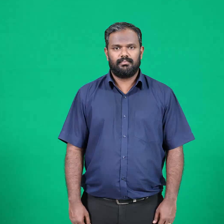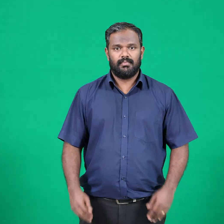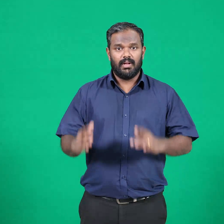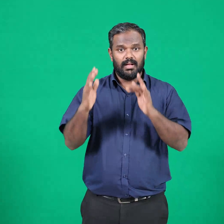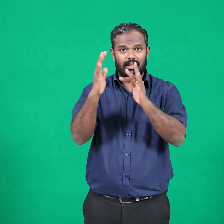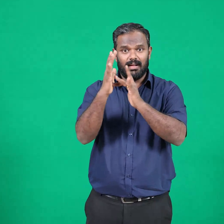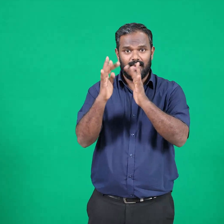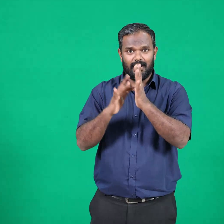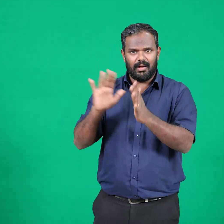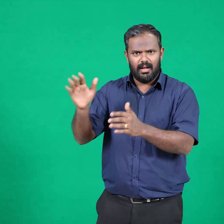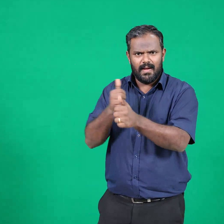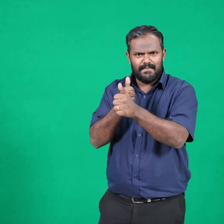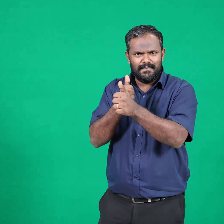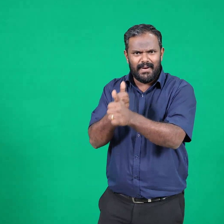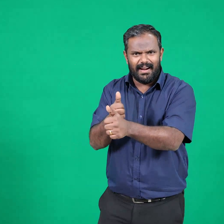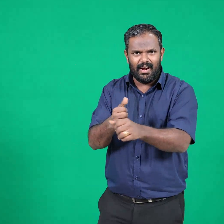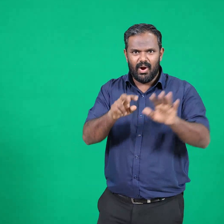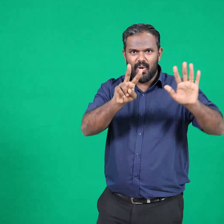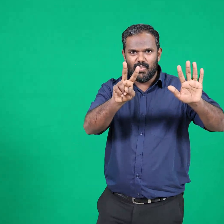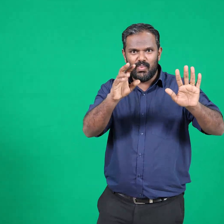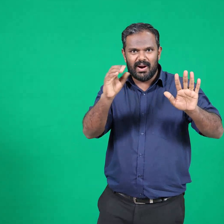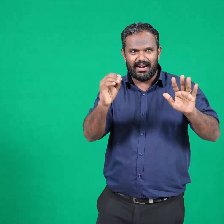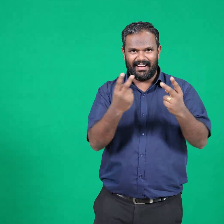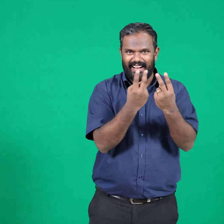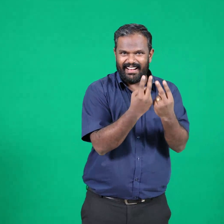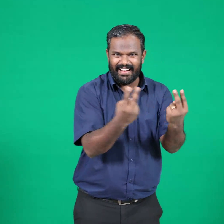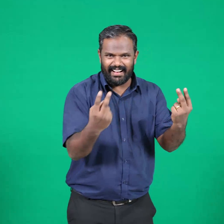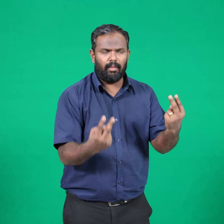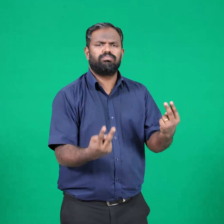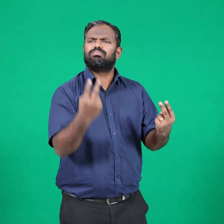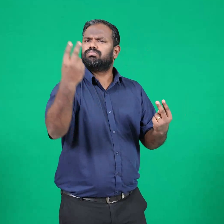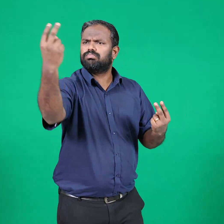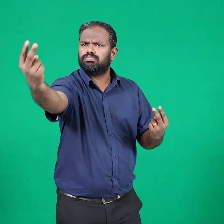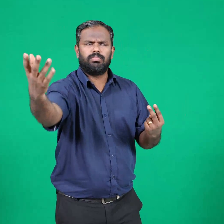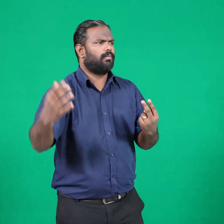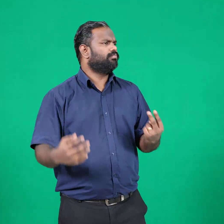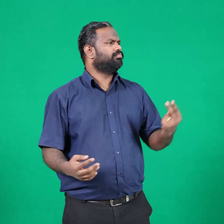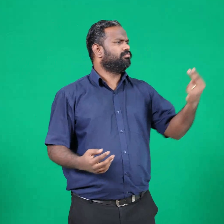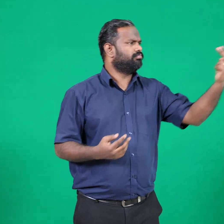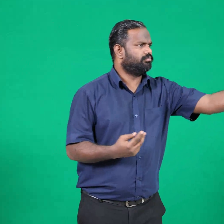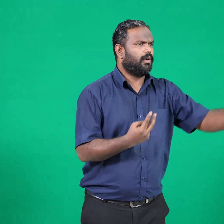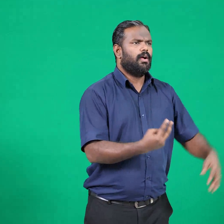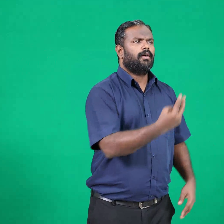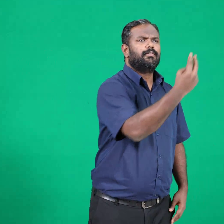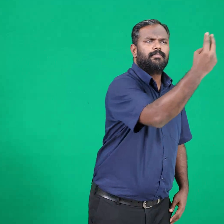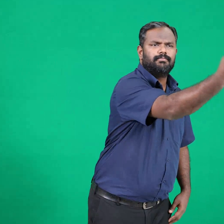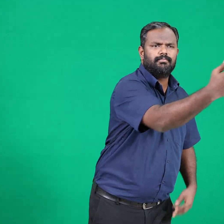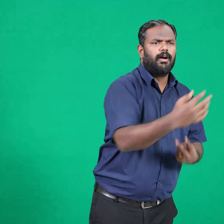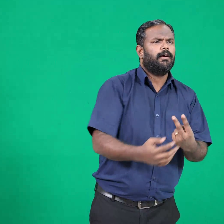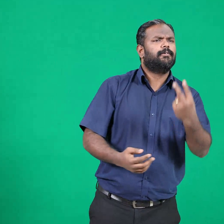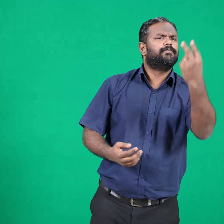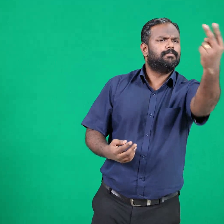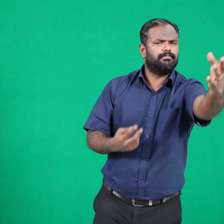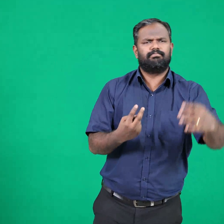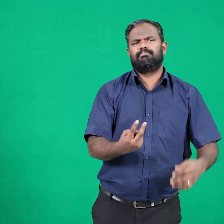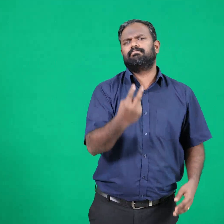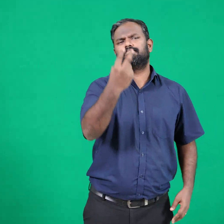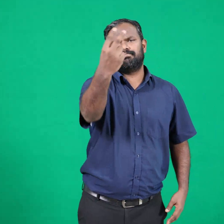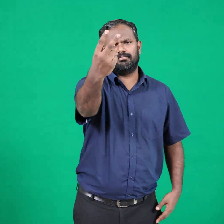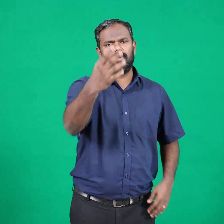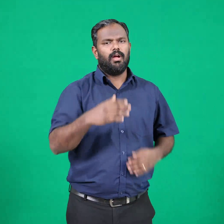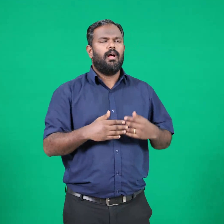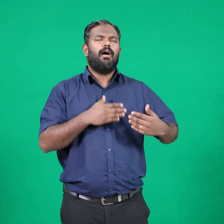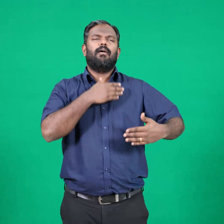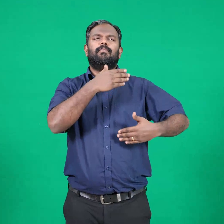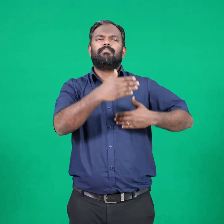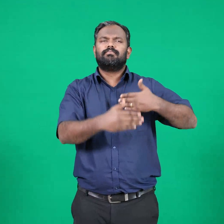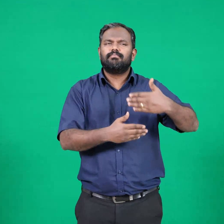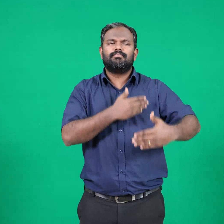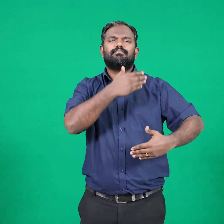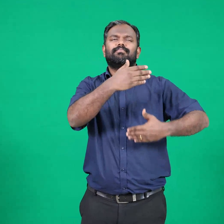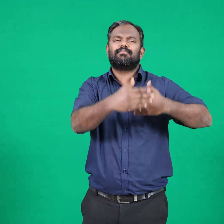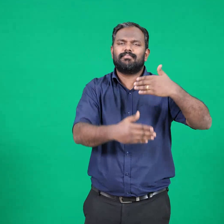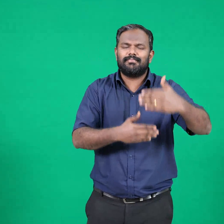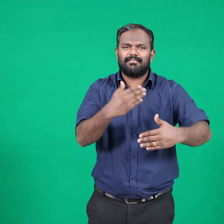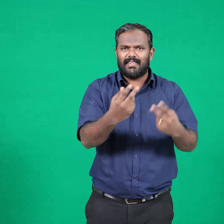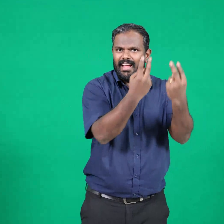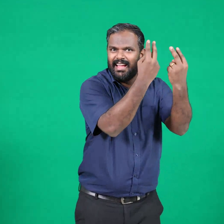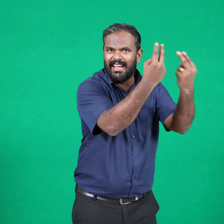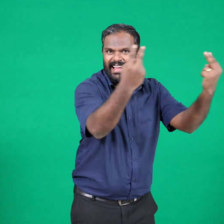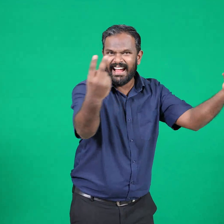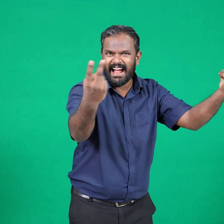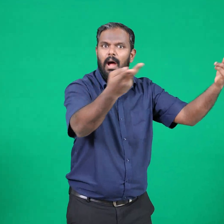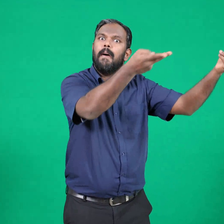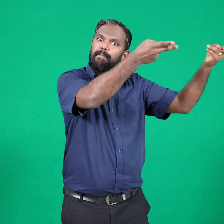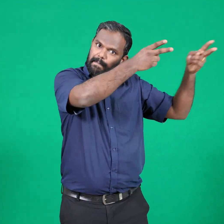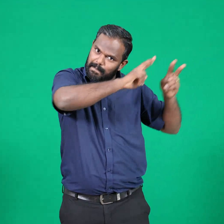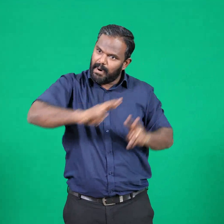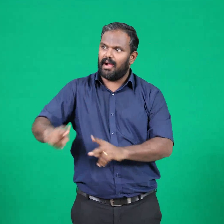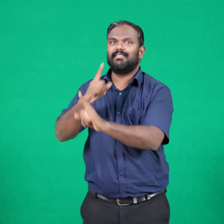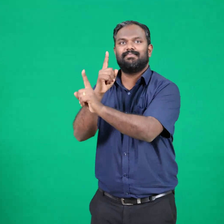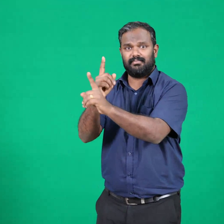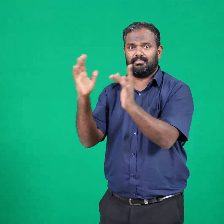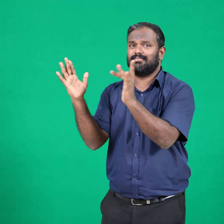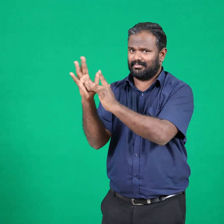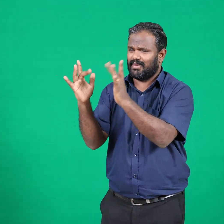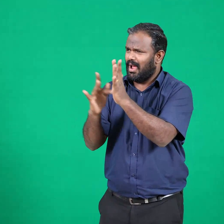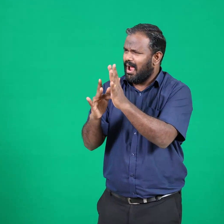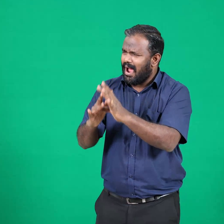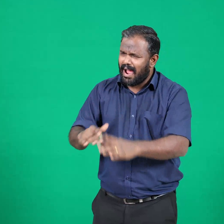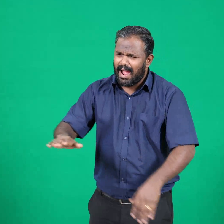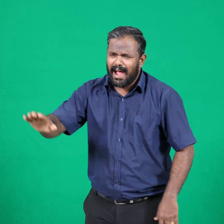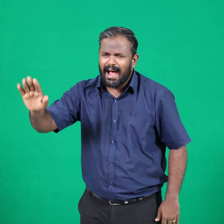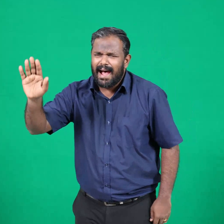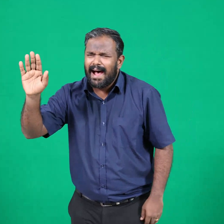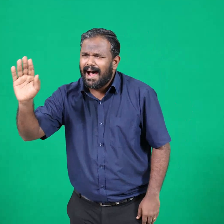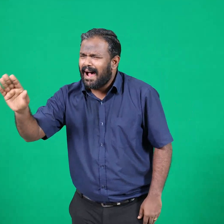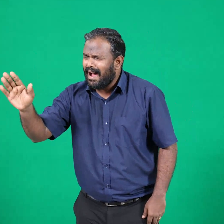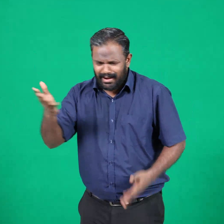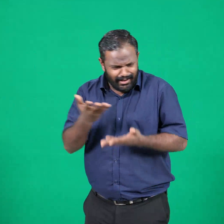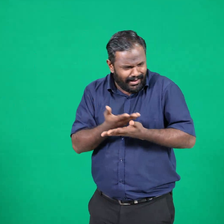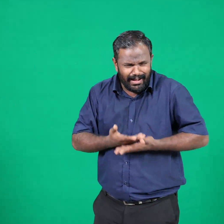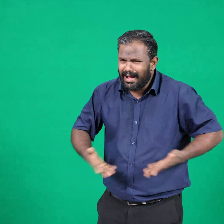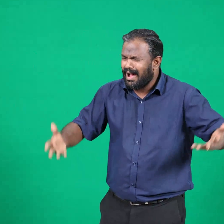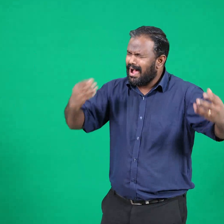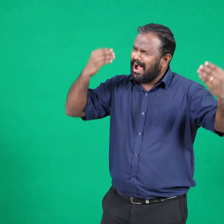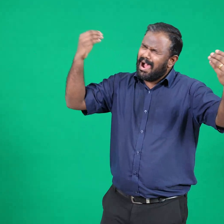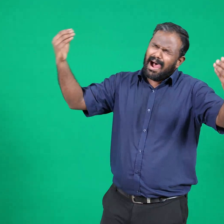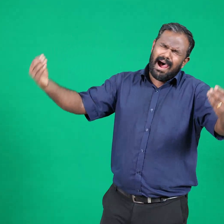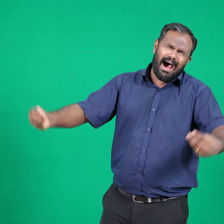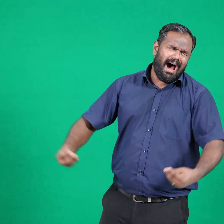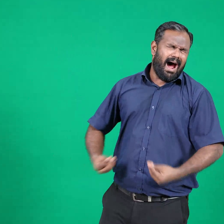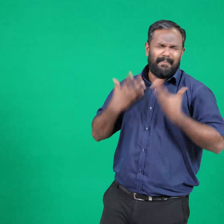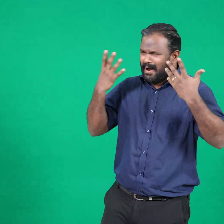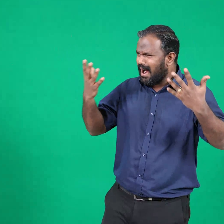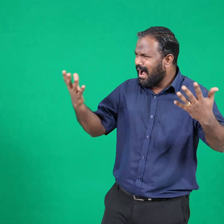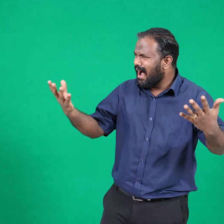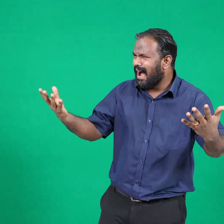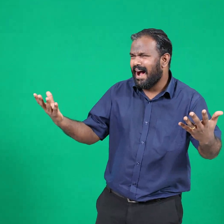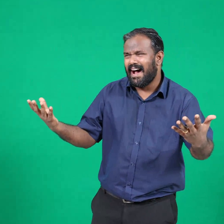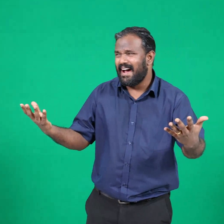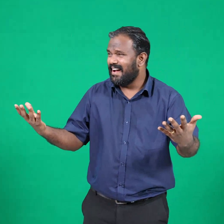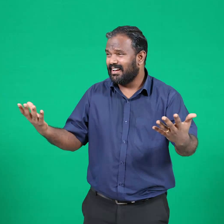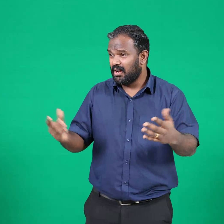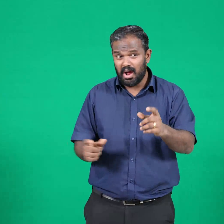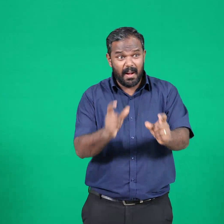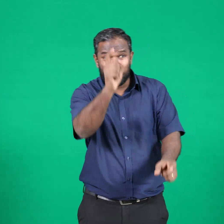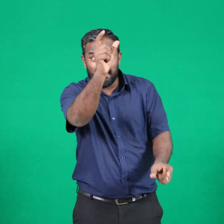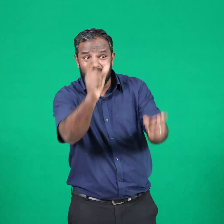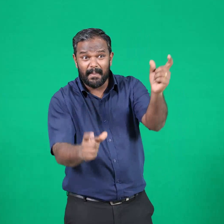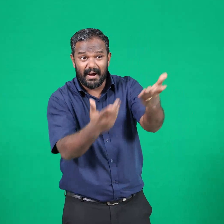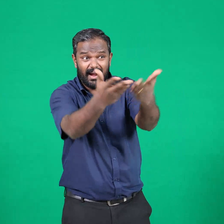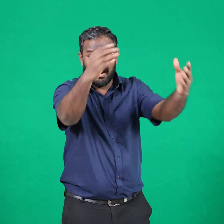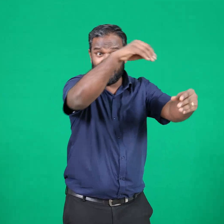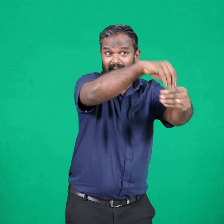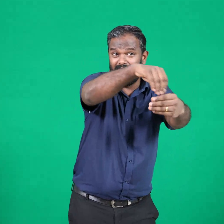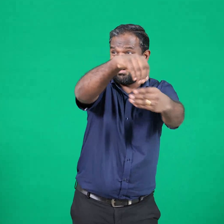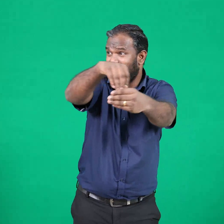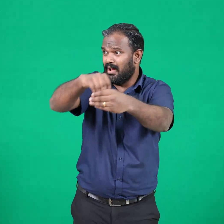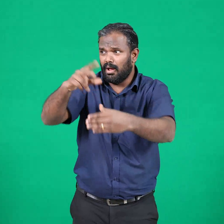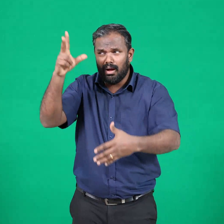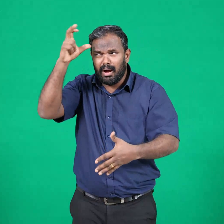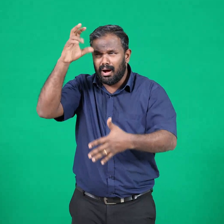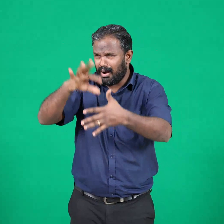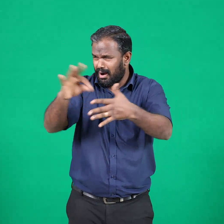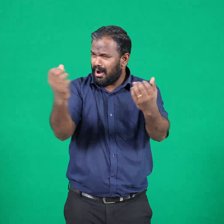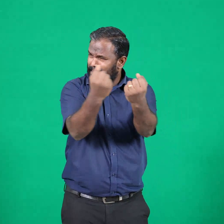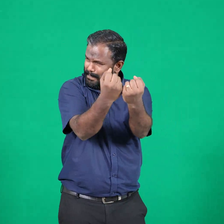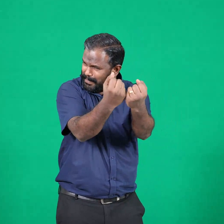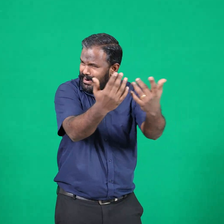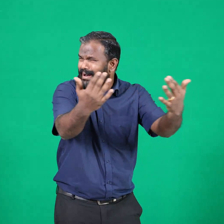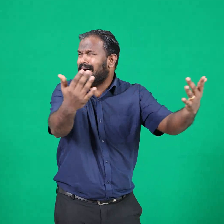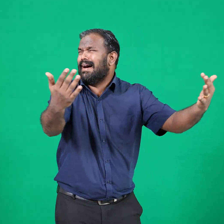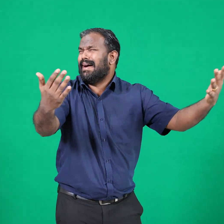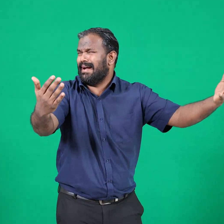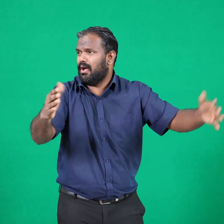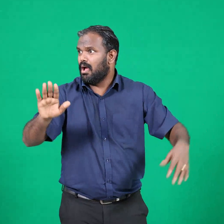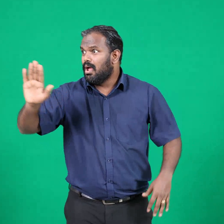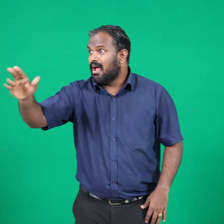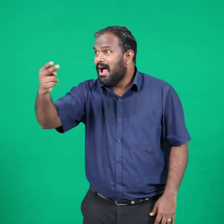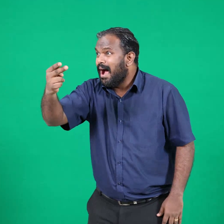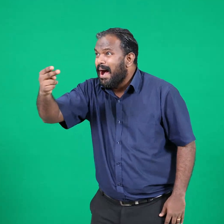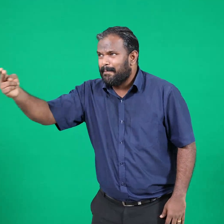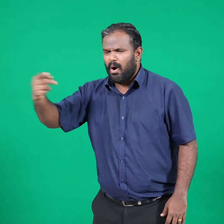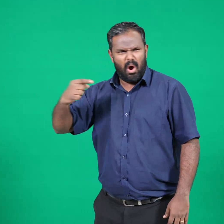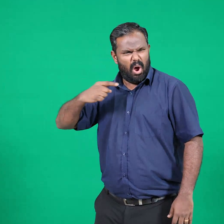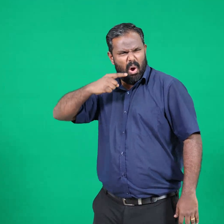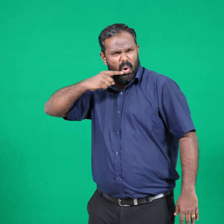The seventy-two returned with joy and said, "Lord, even the demons submit to us in Your name."